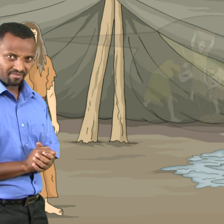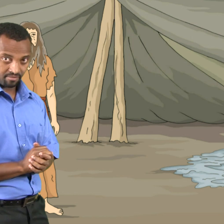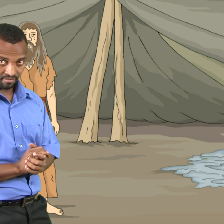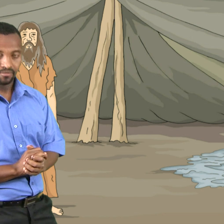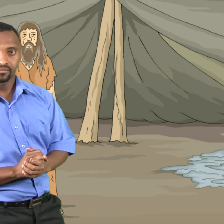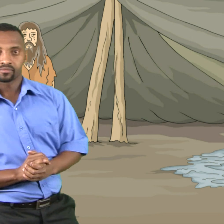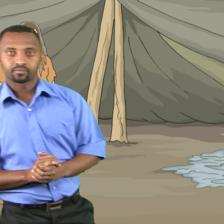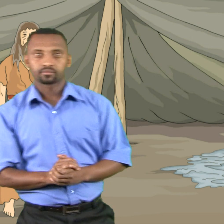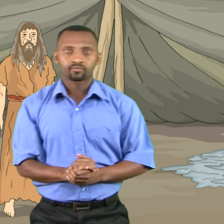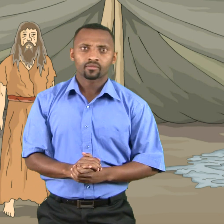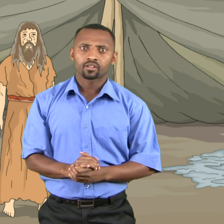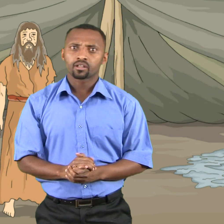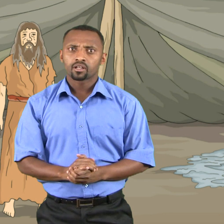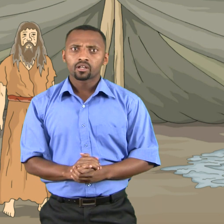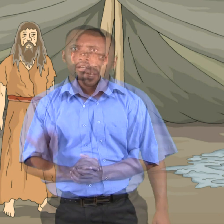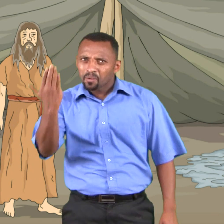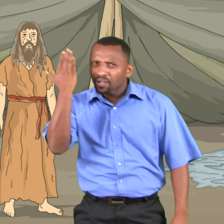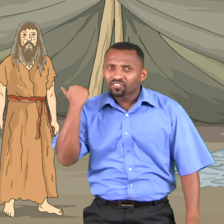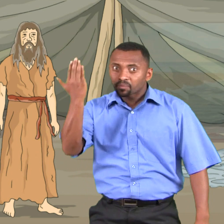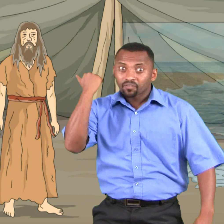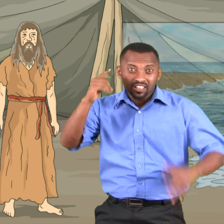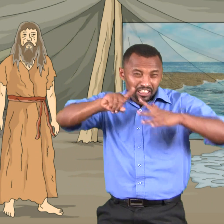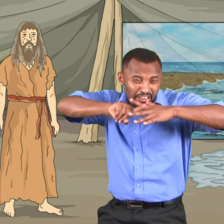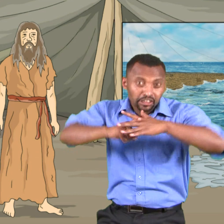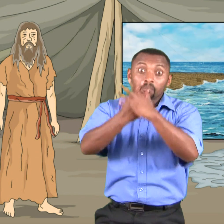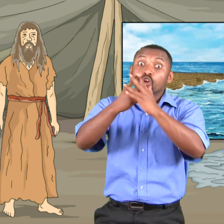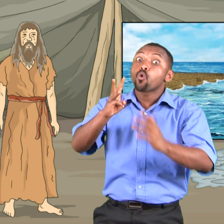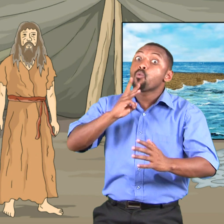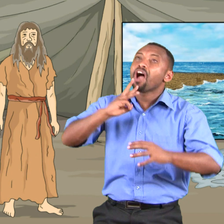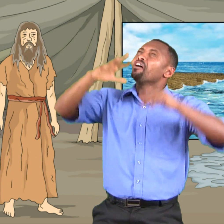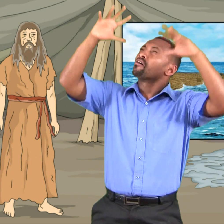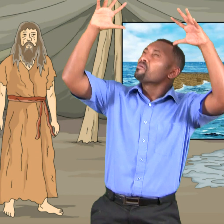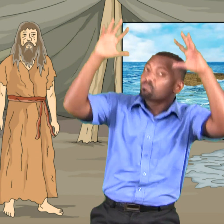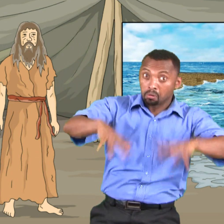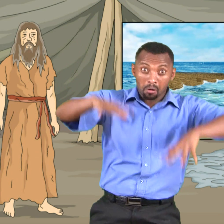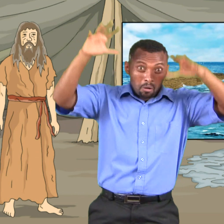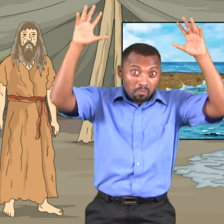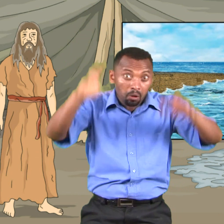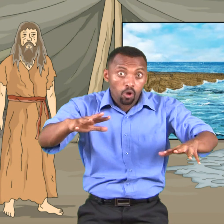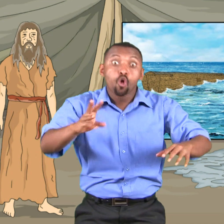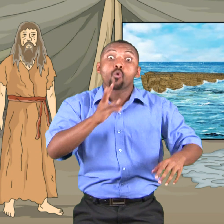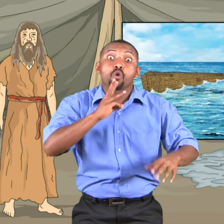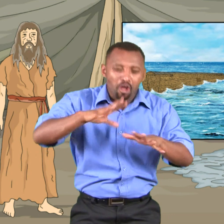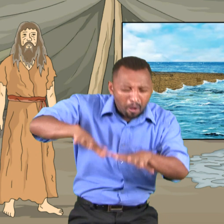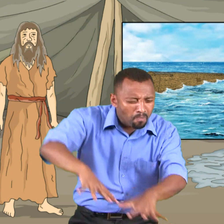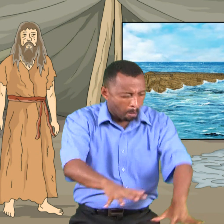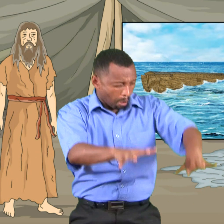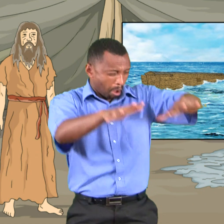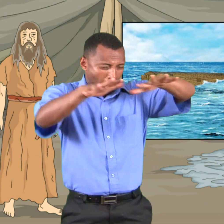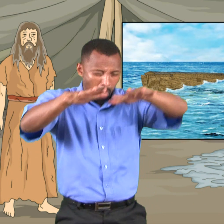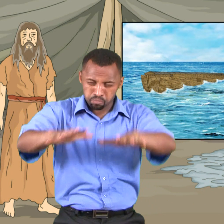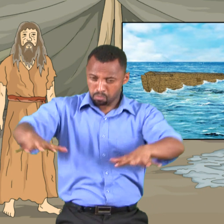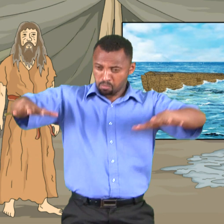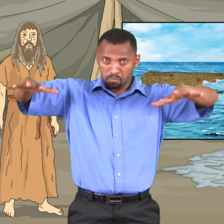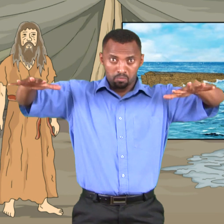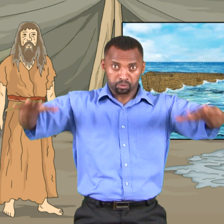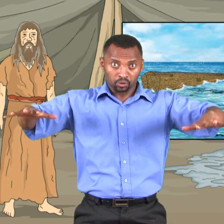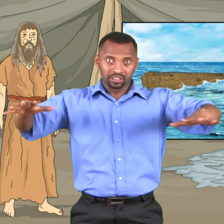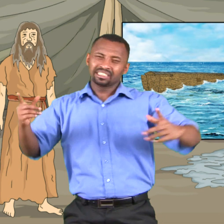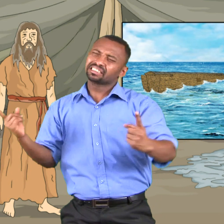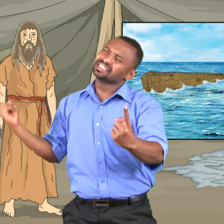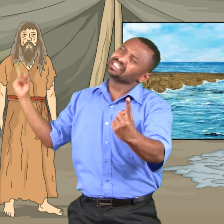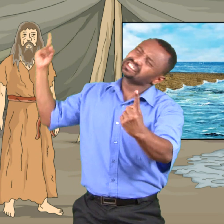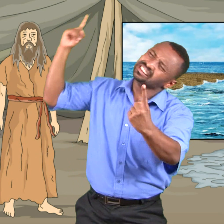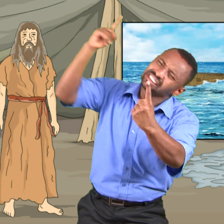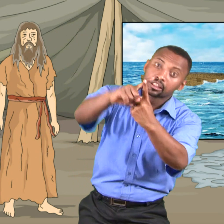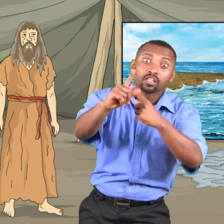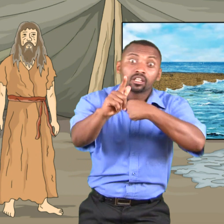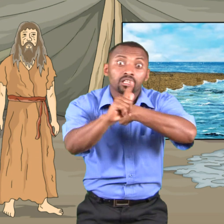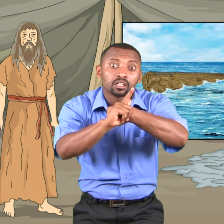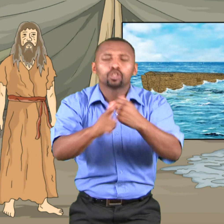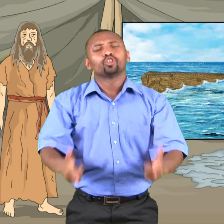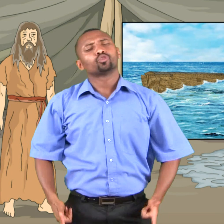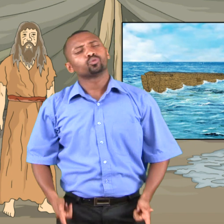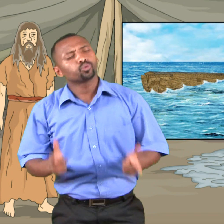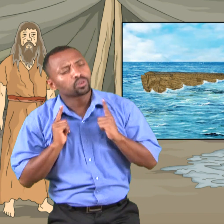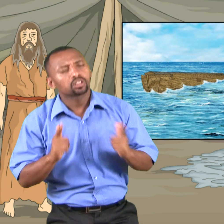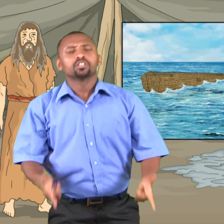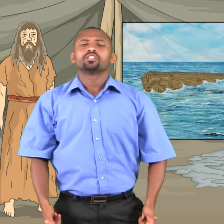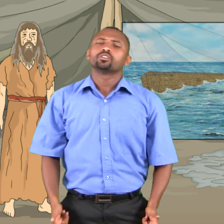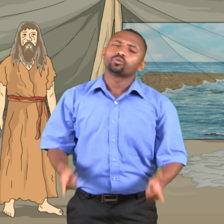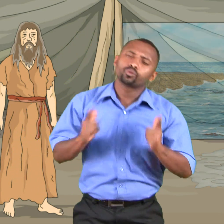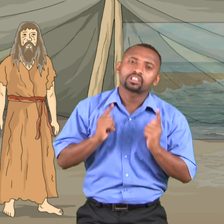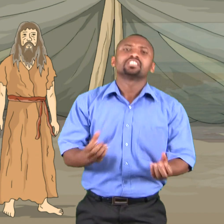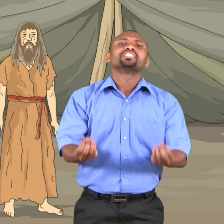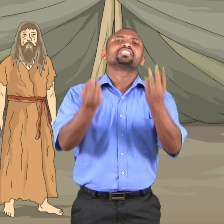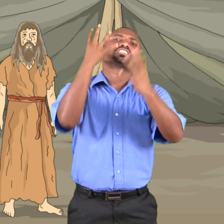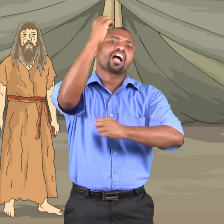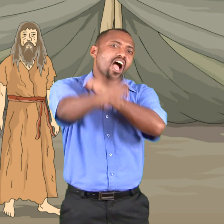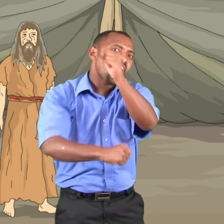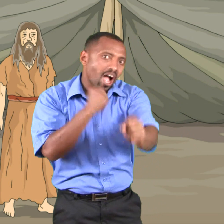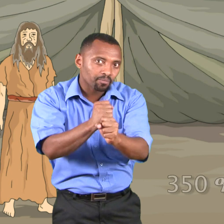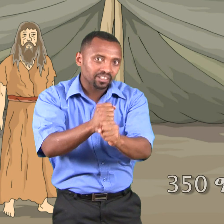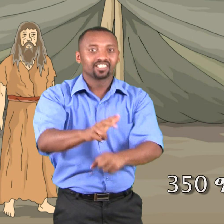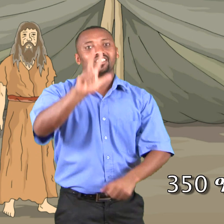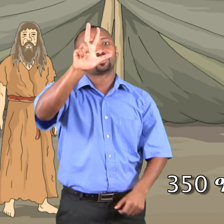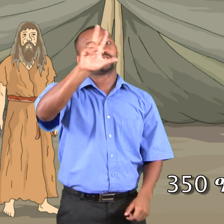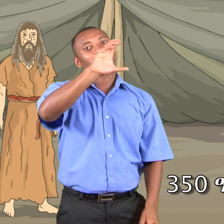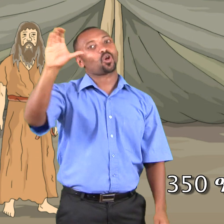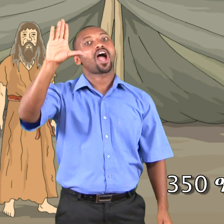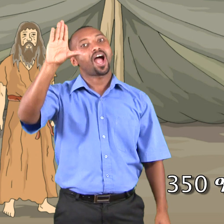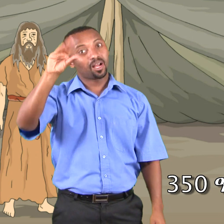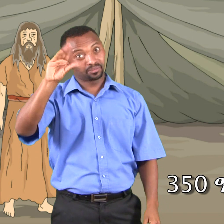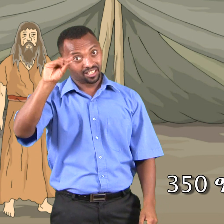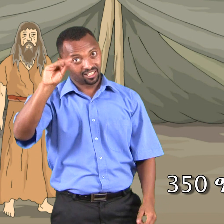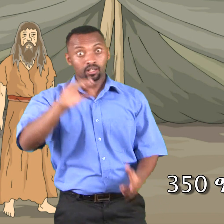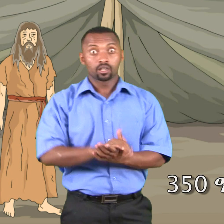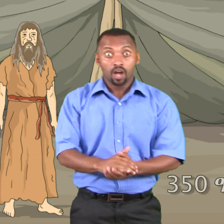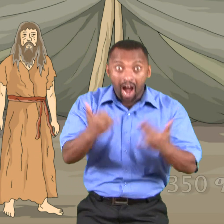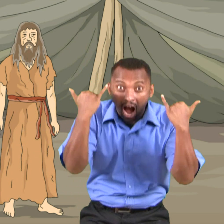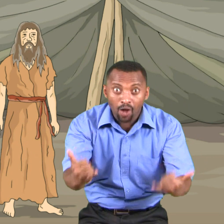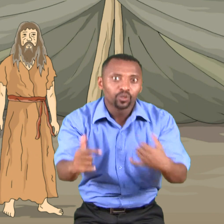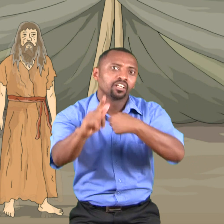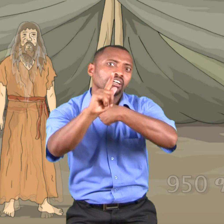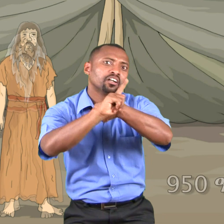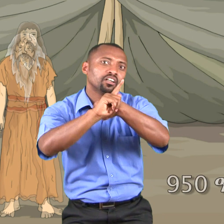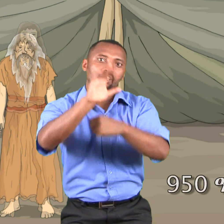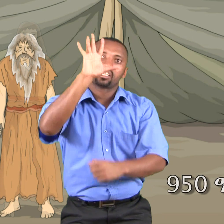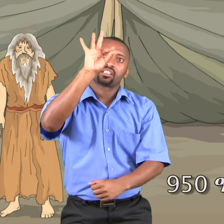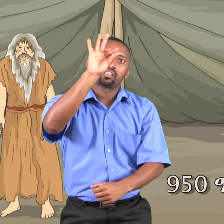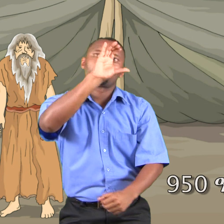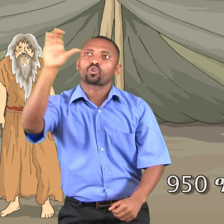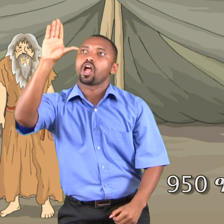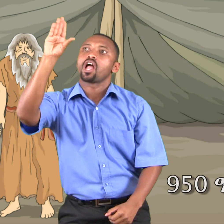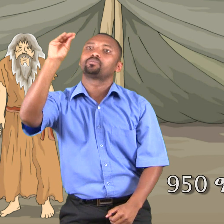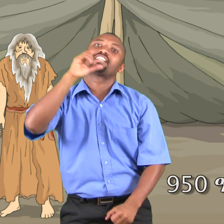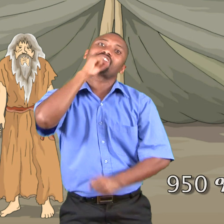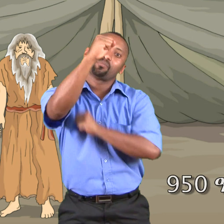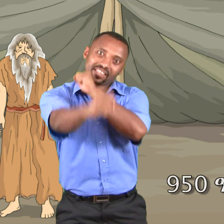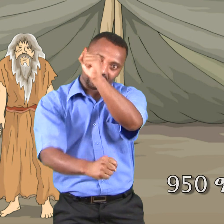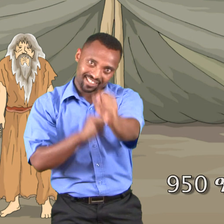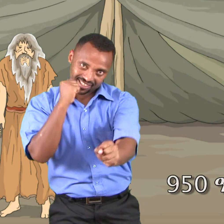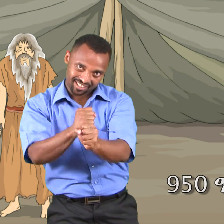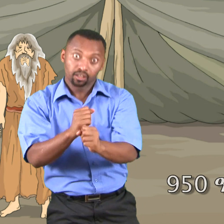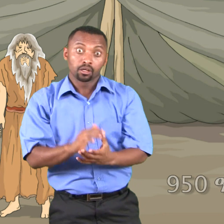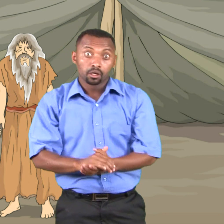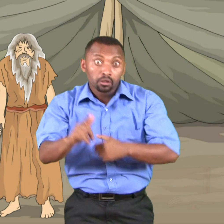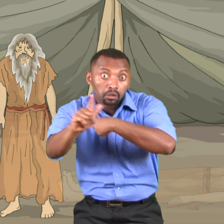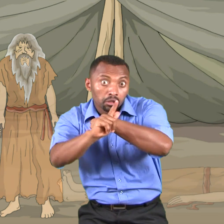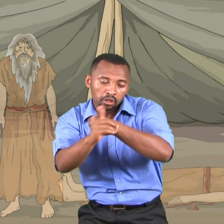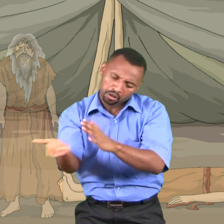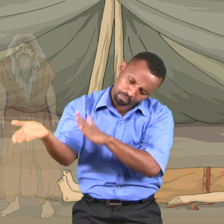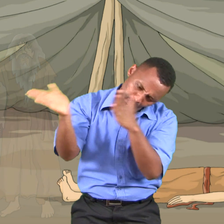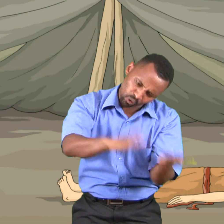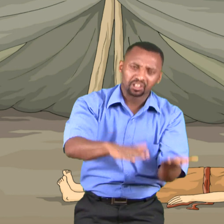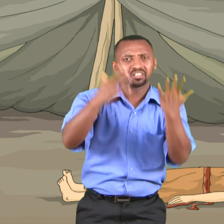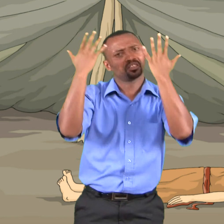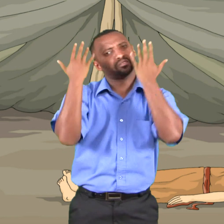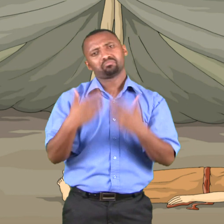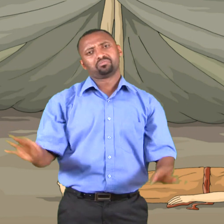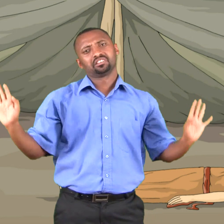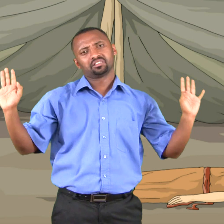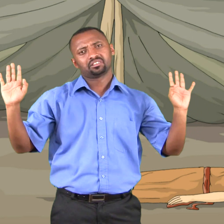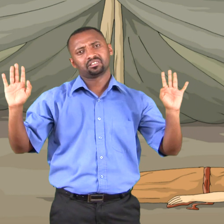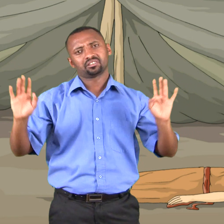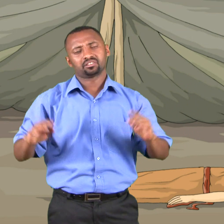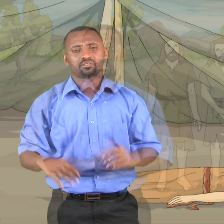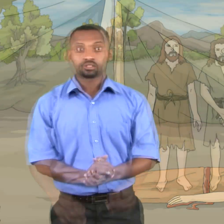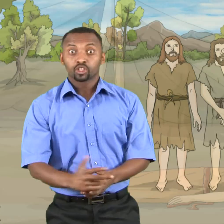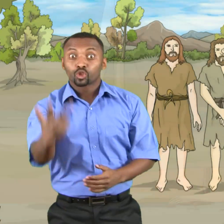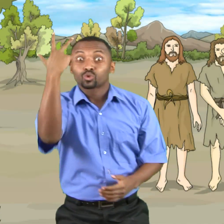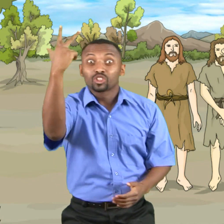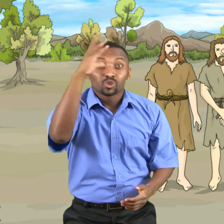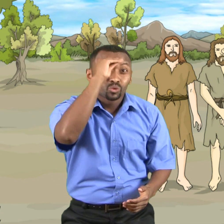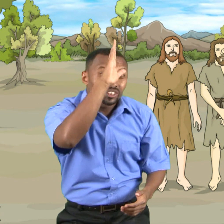After the flood, Noah lived 350 years.